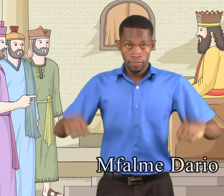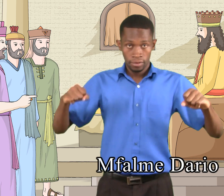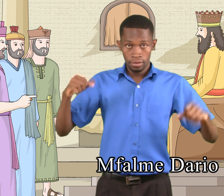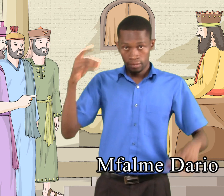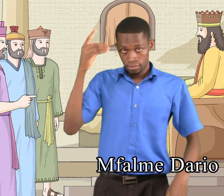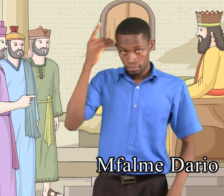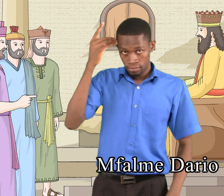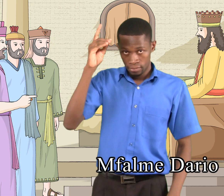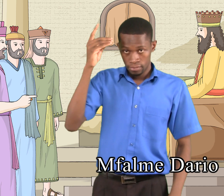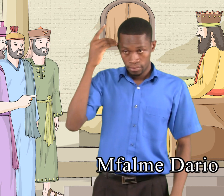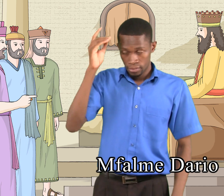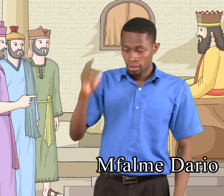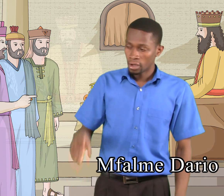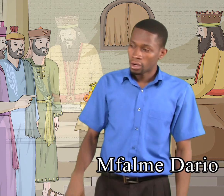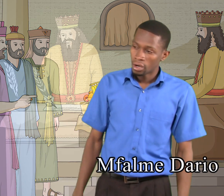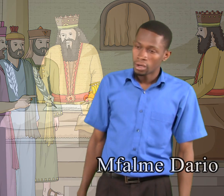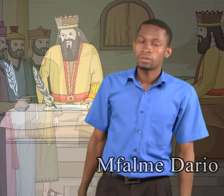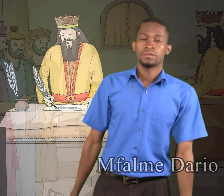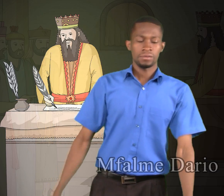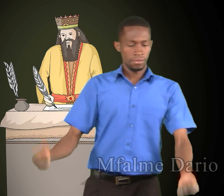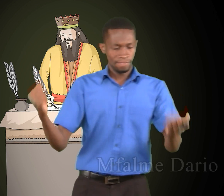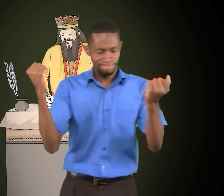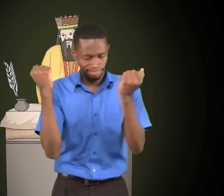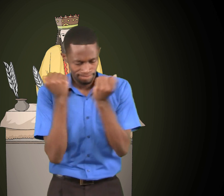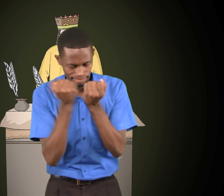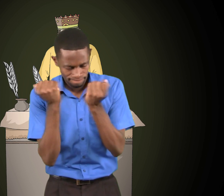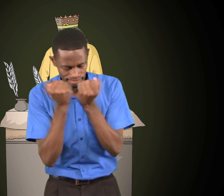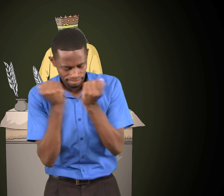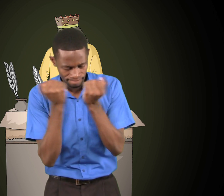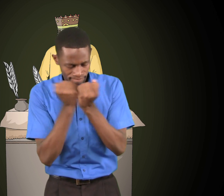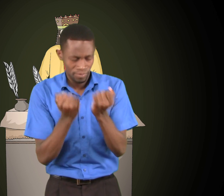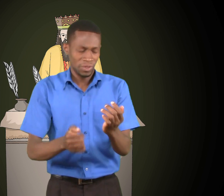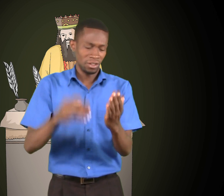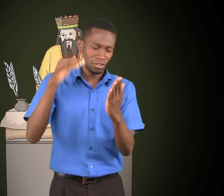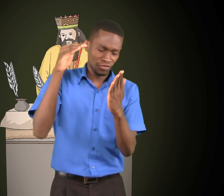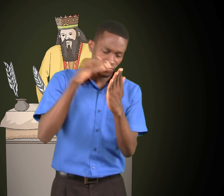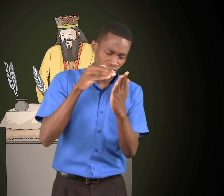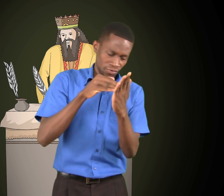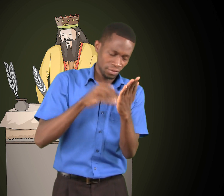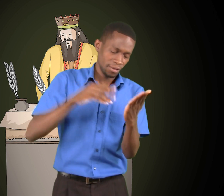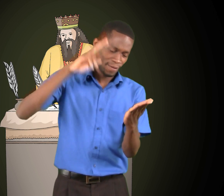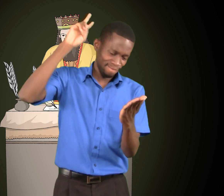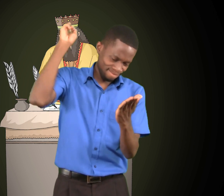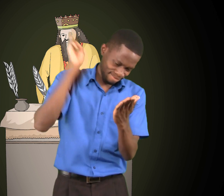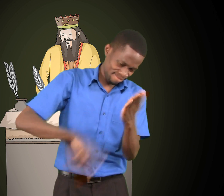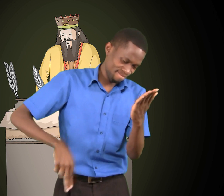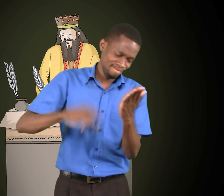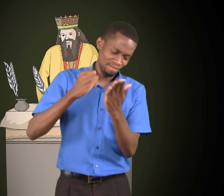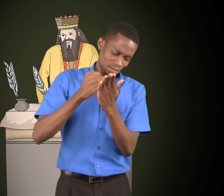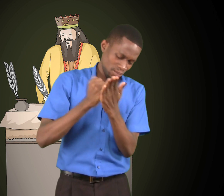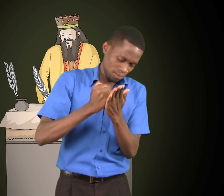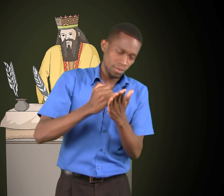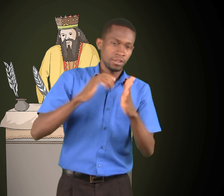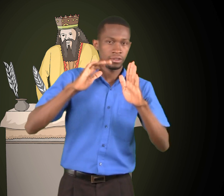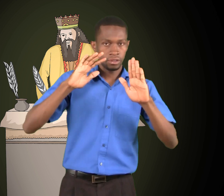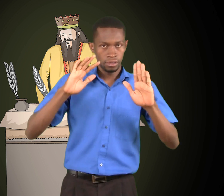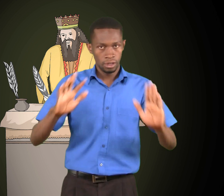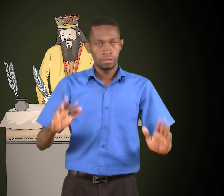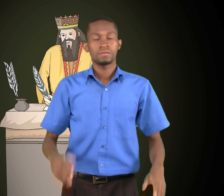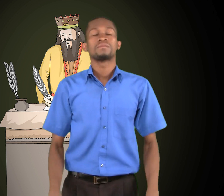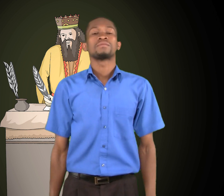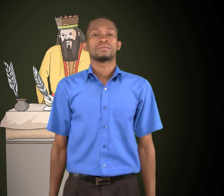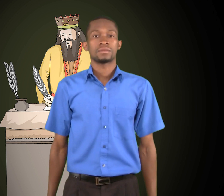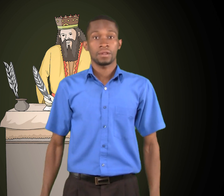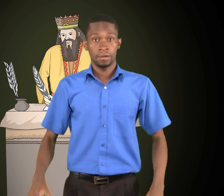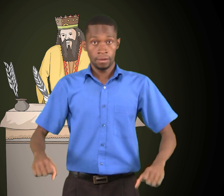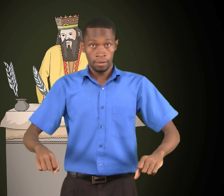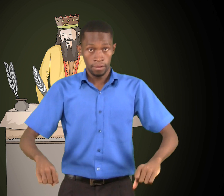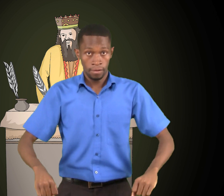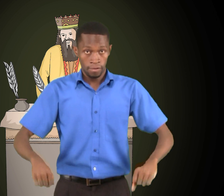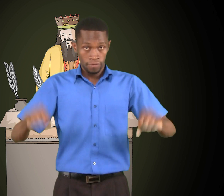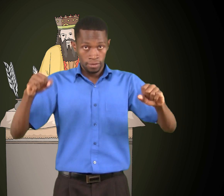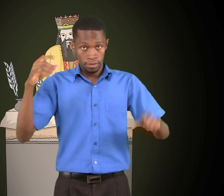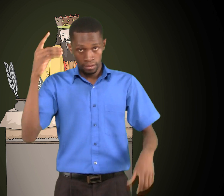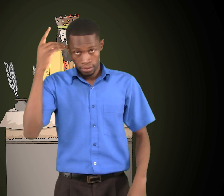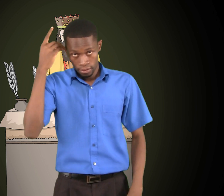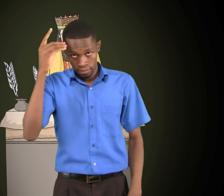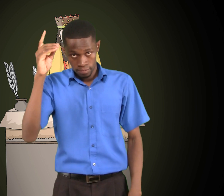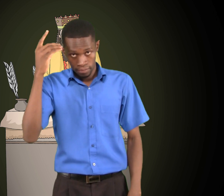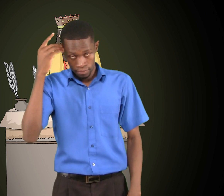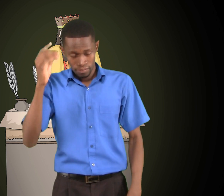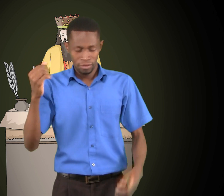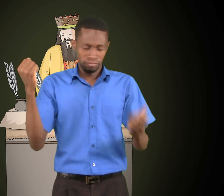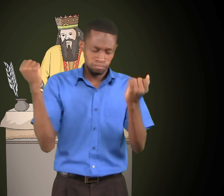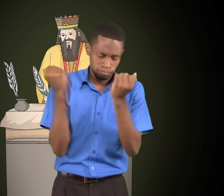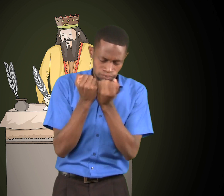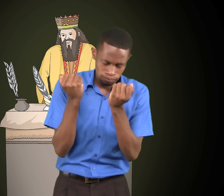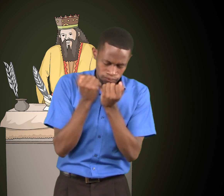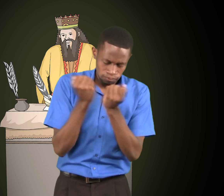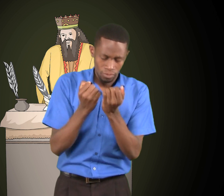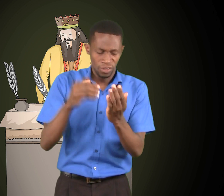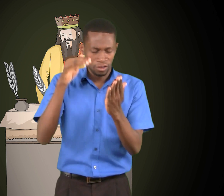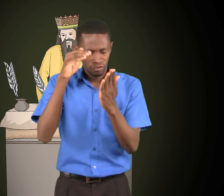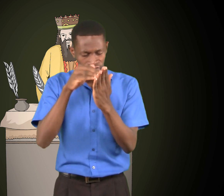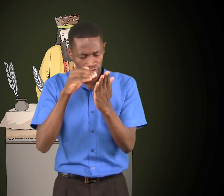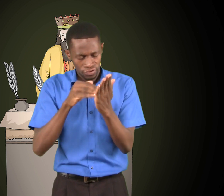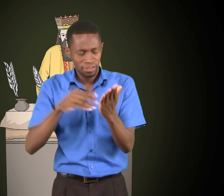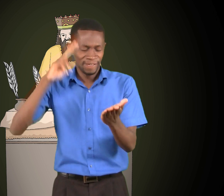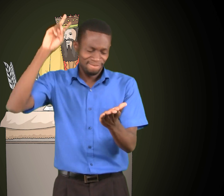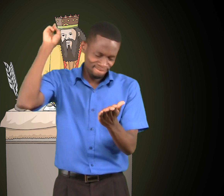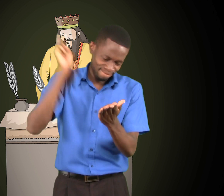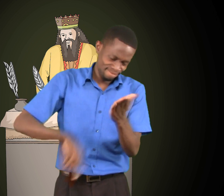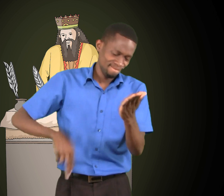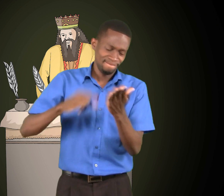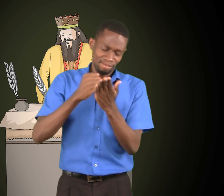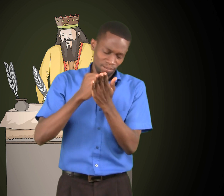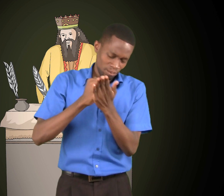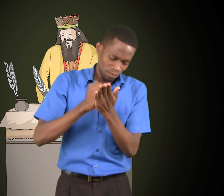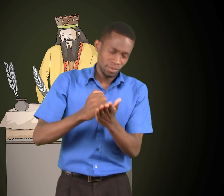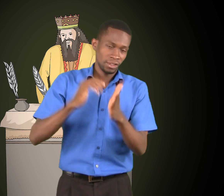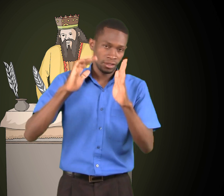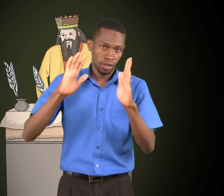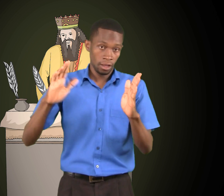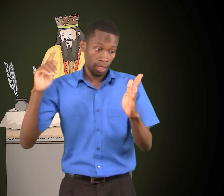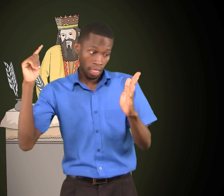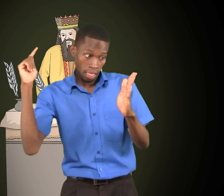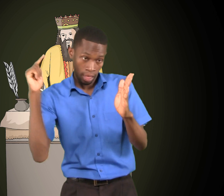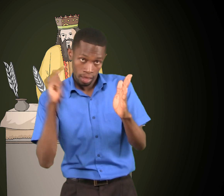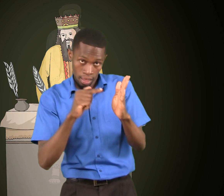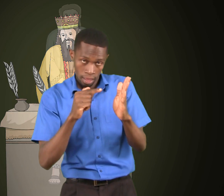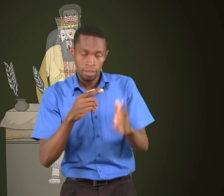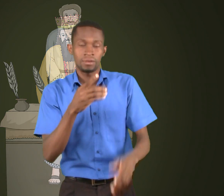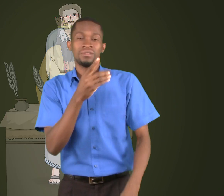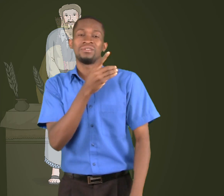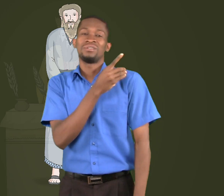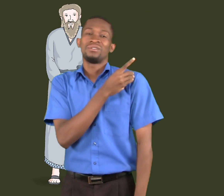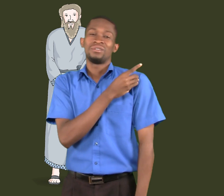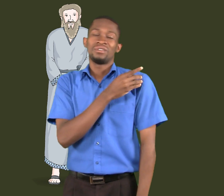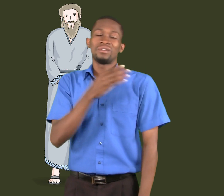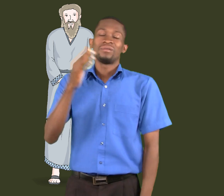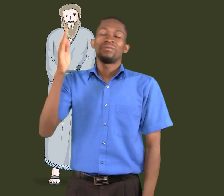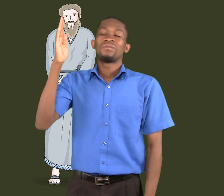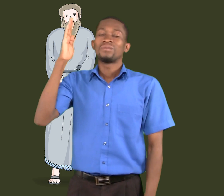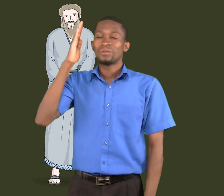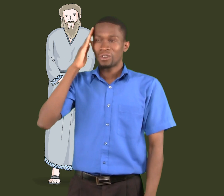Therefore King Darius signed the written decree.